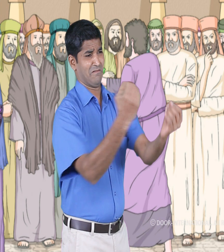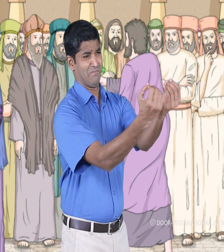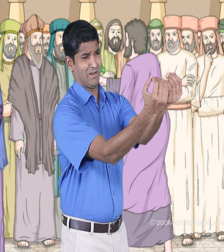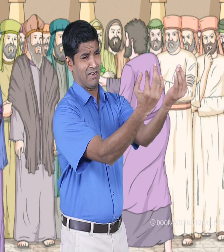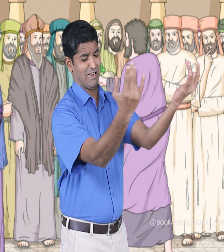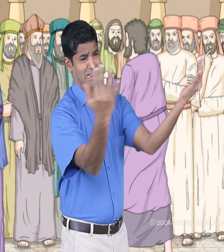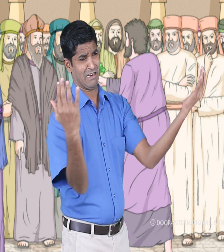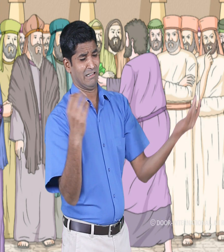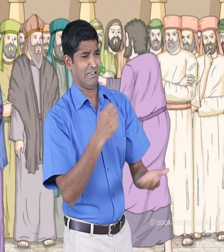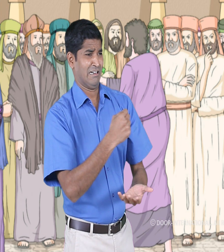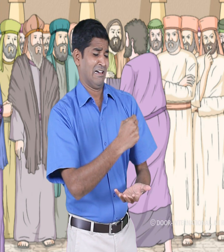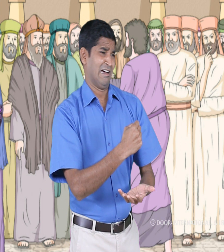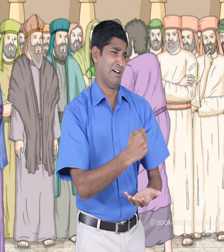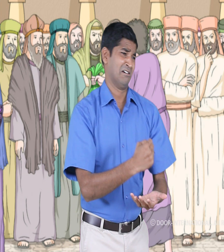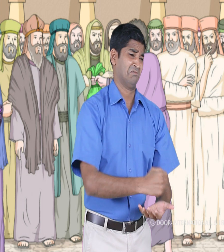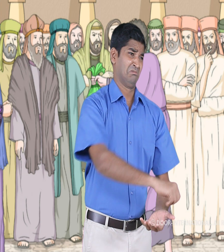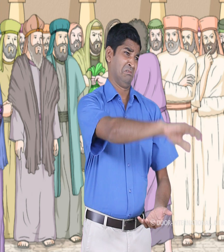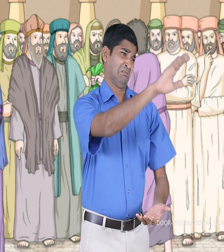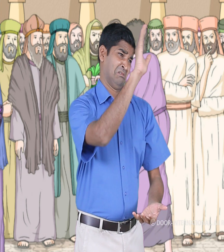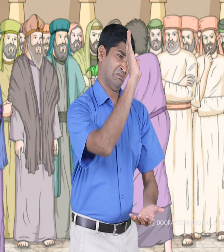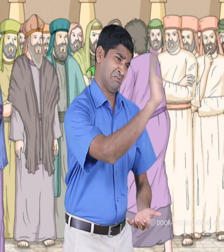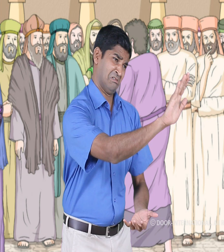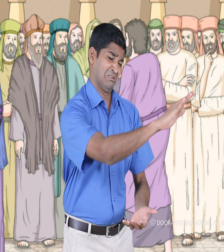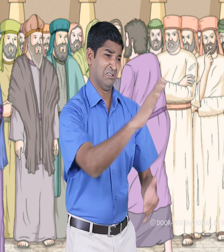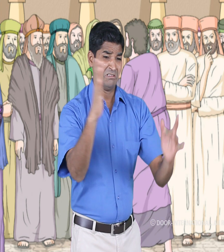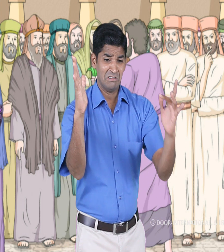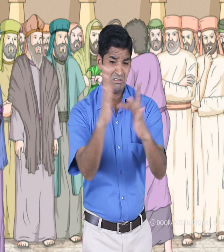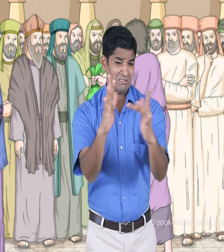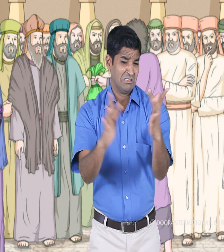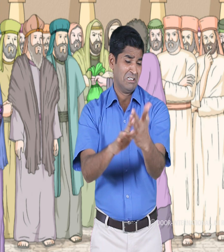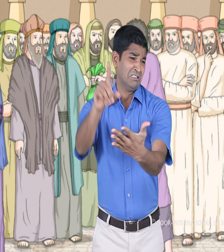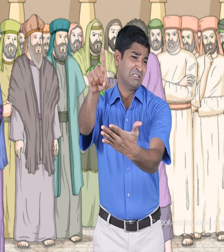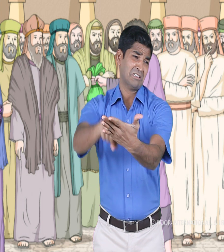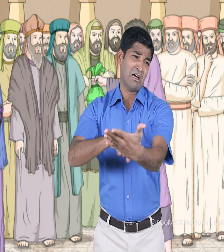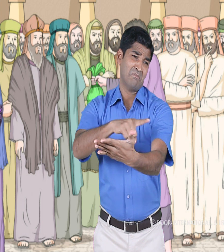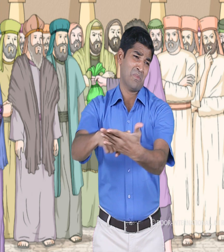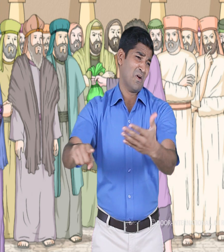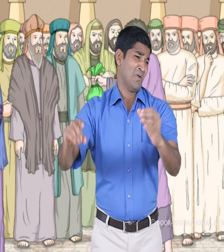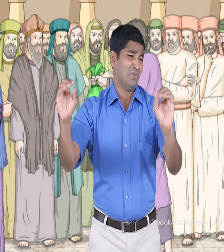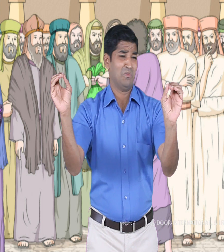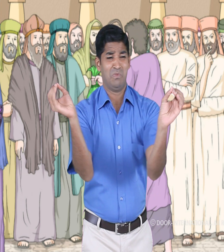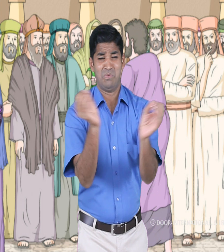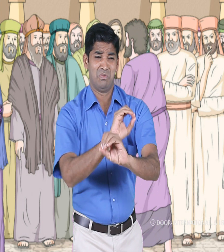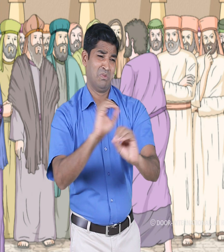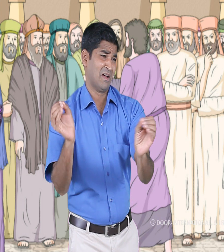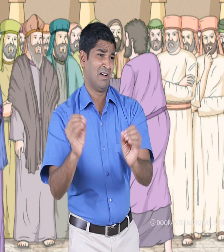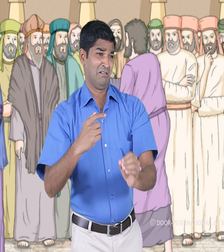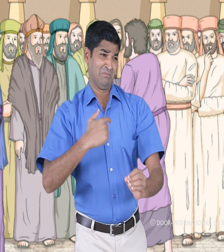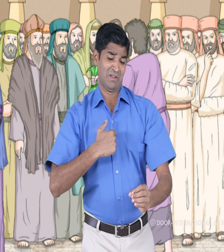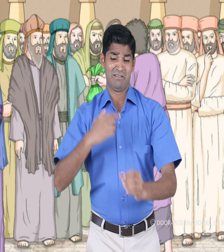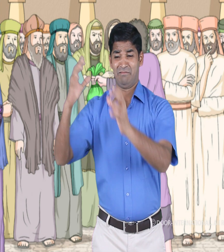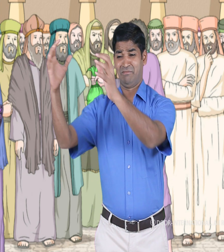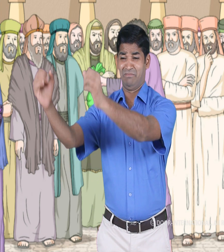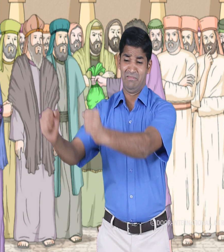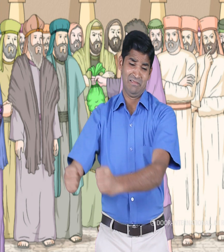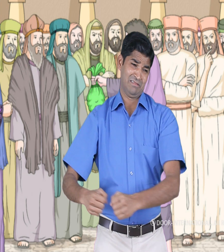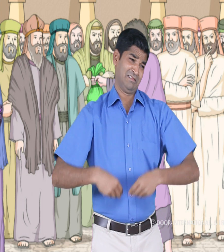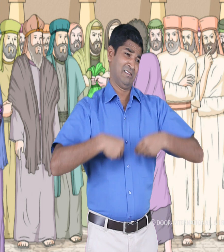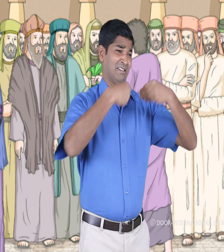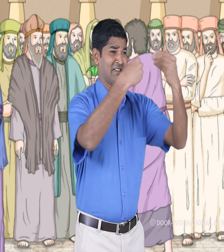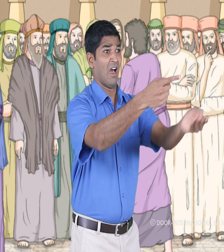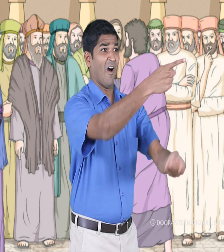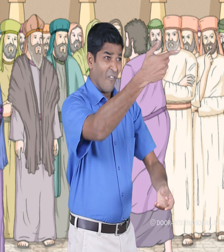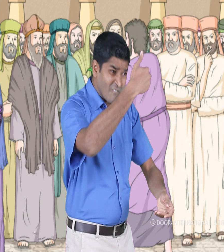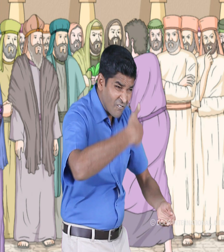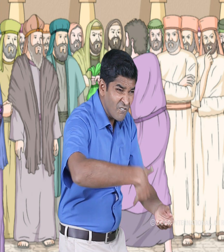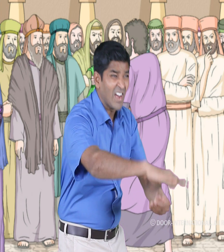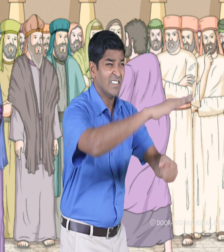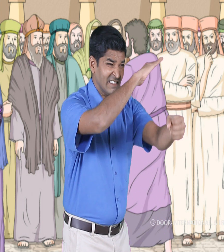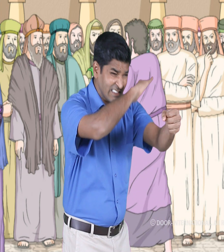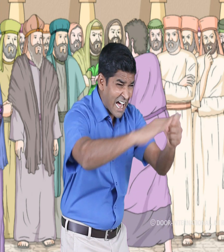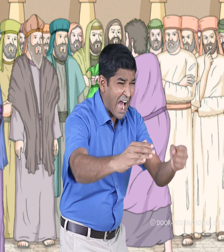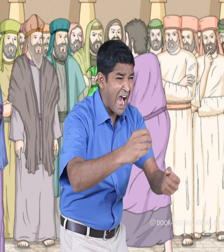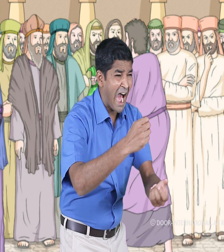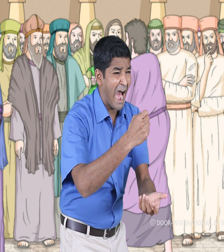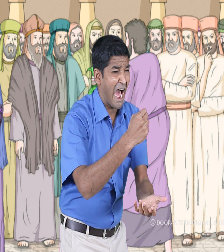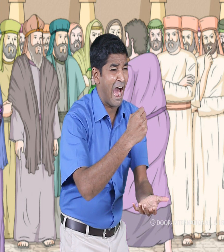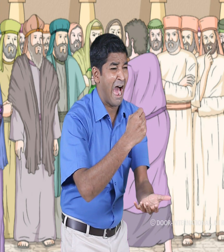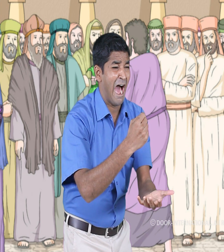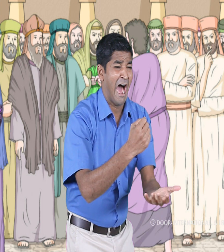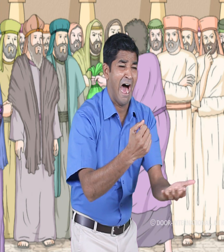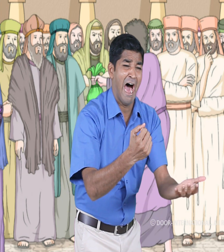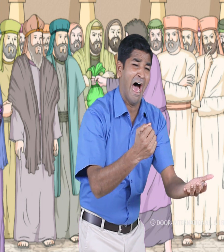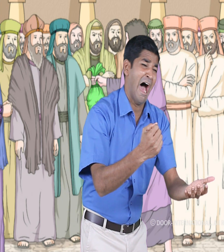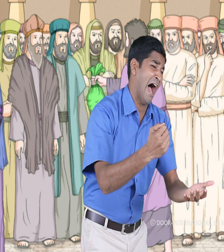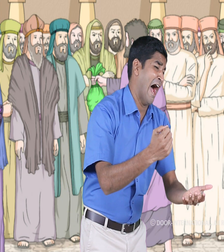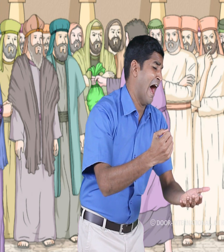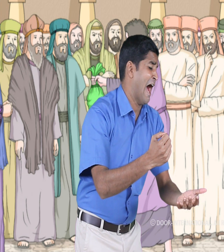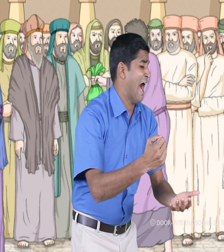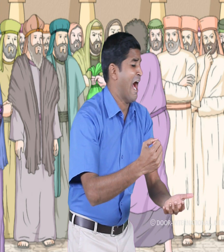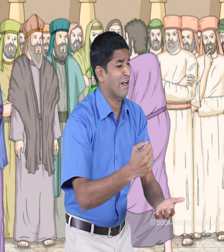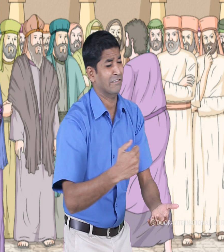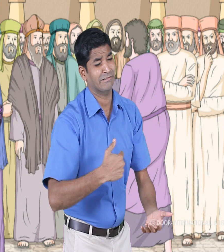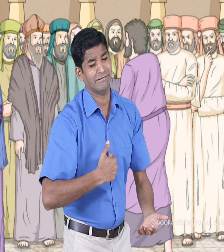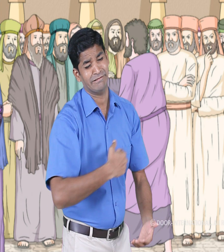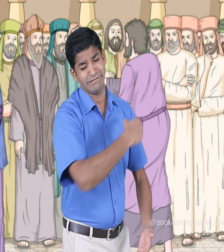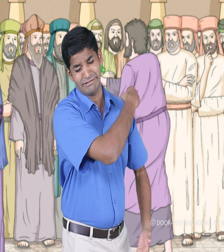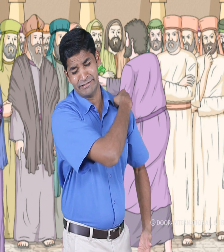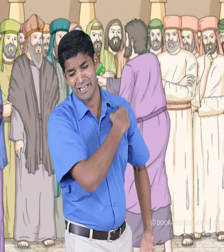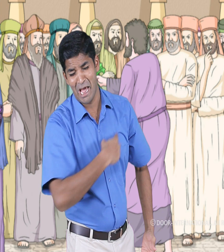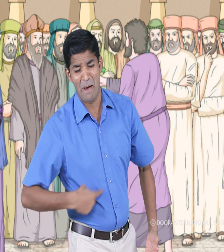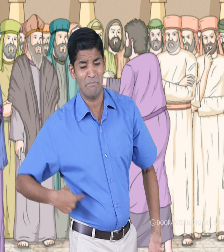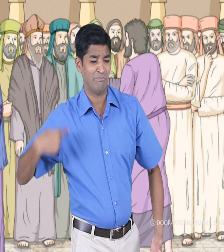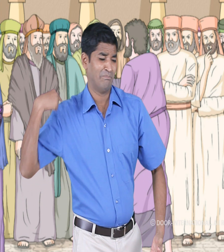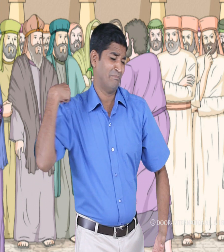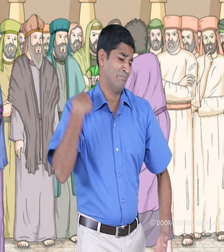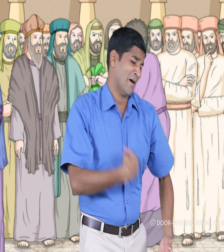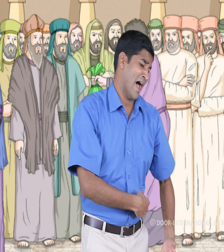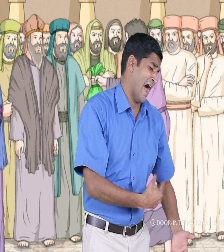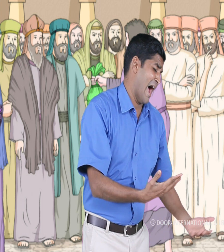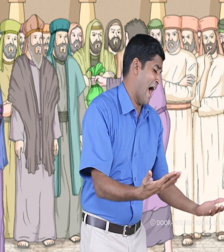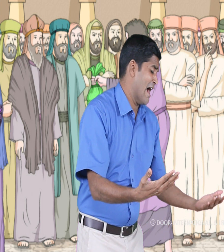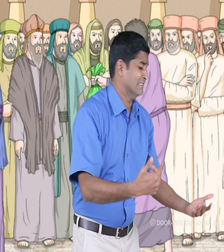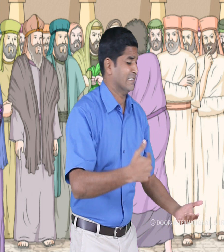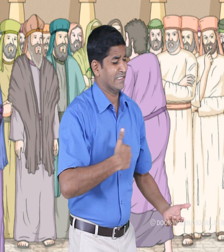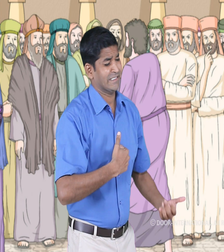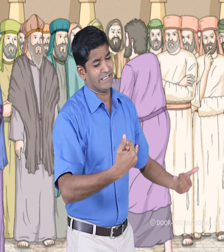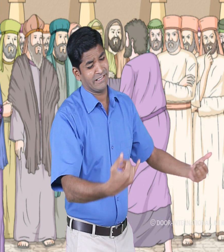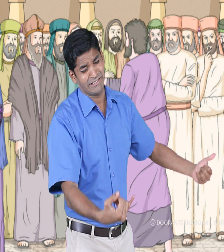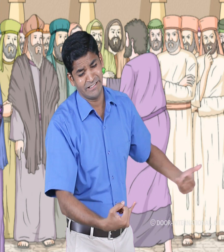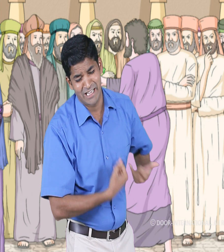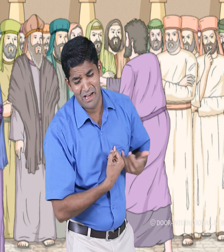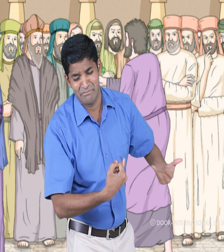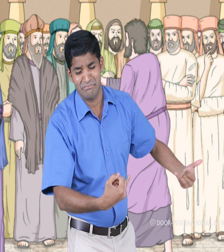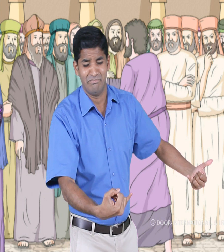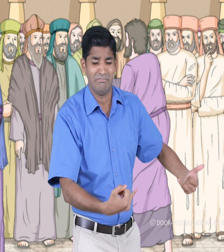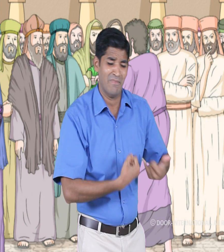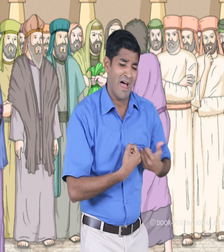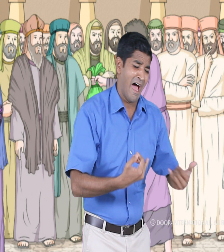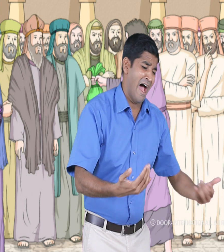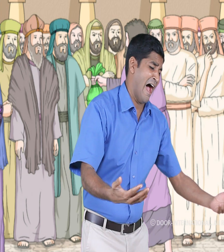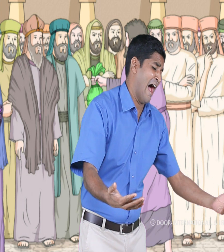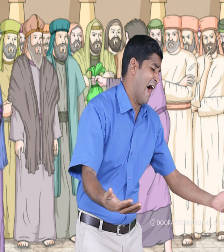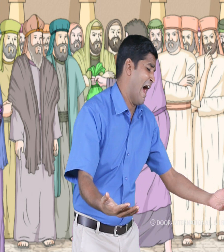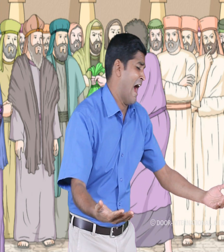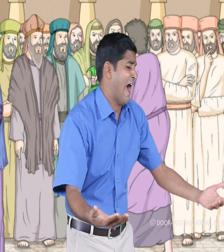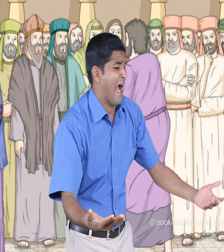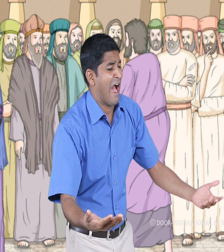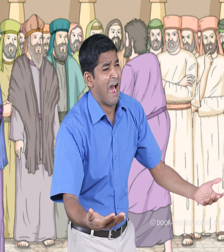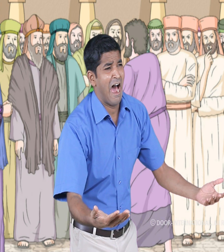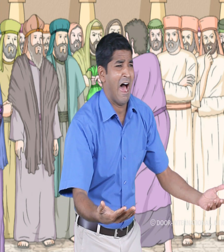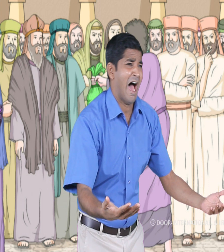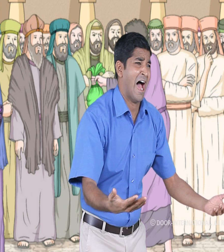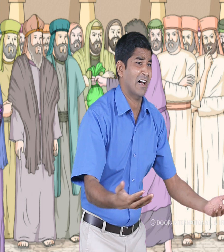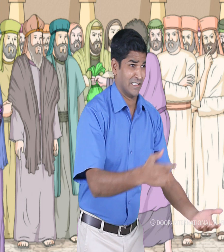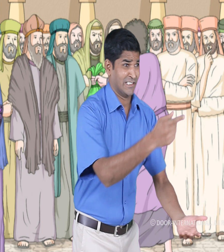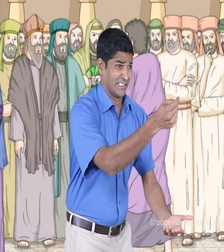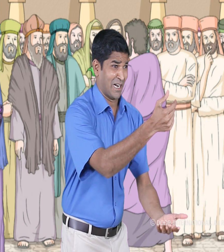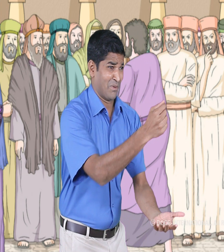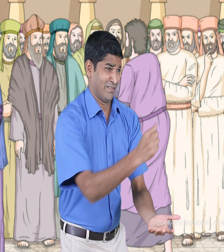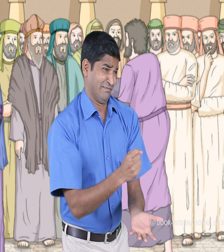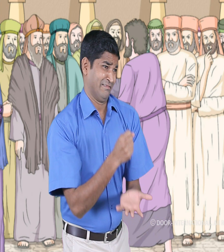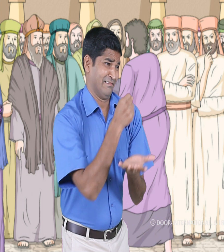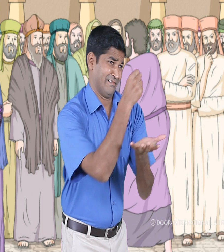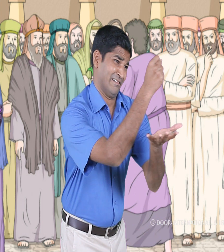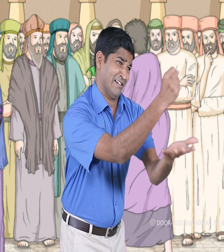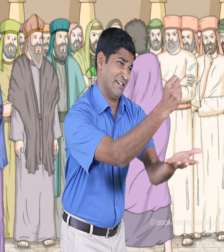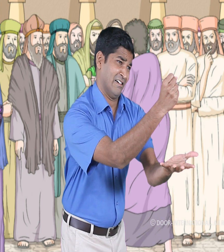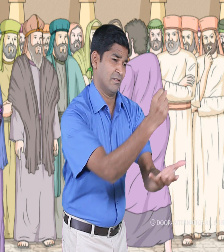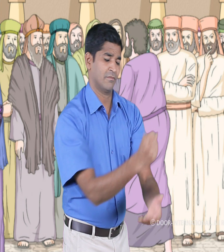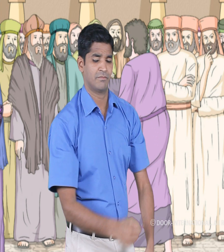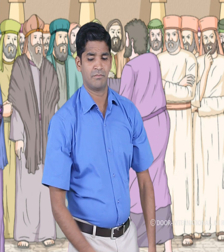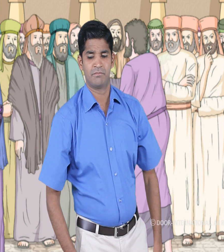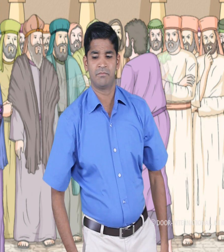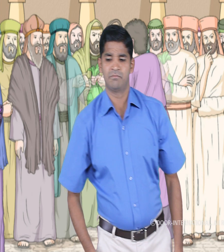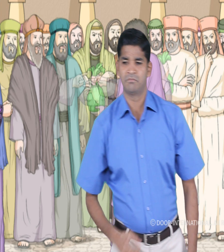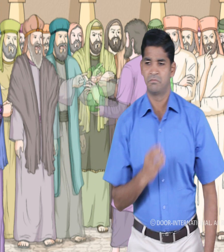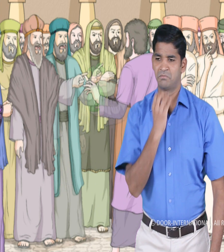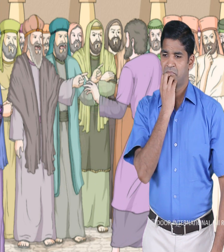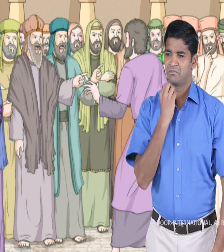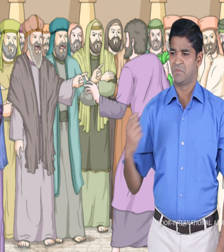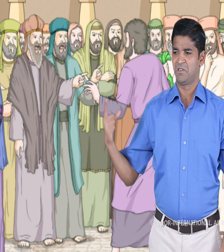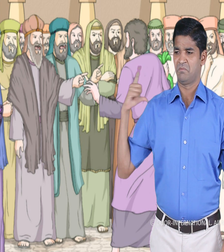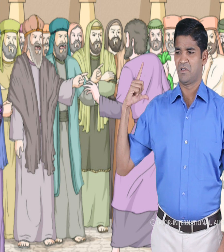“I have sinned by betraying innocent blood,” he said.